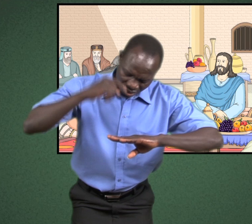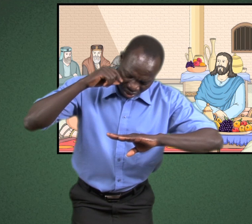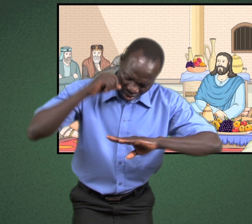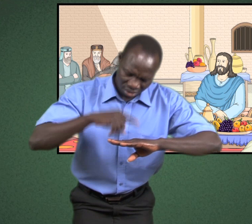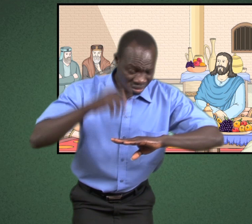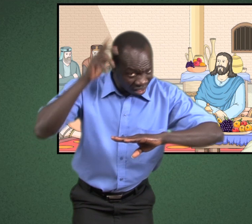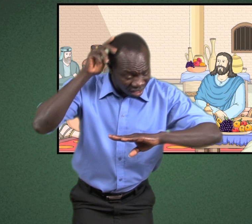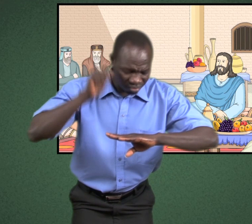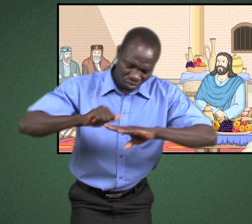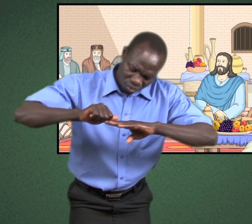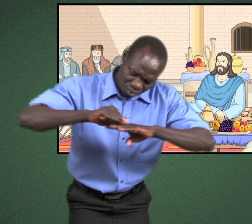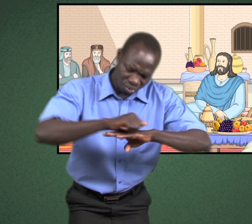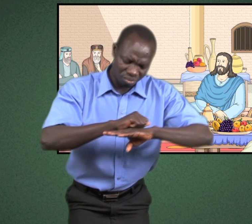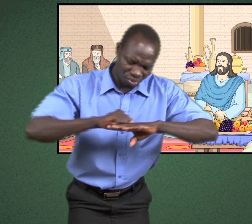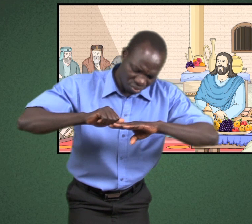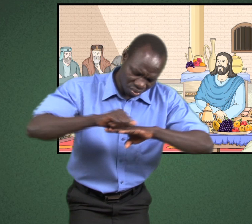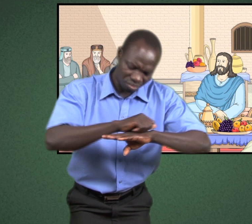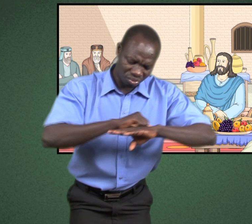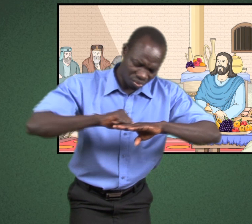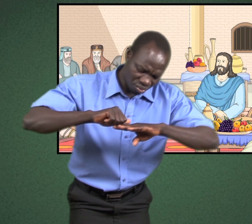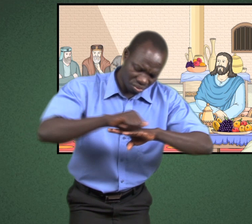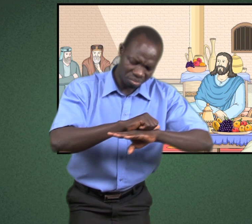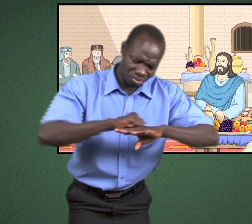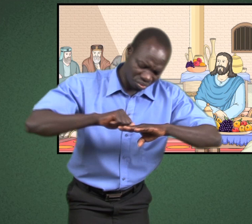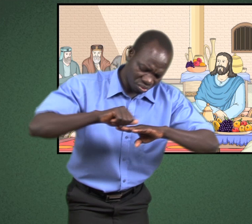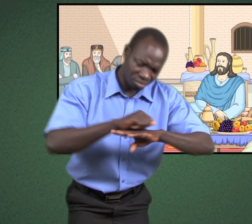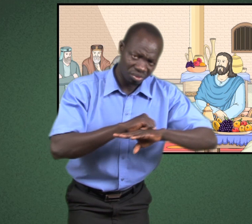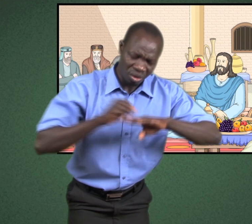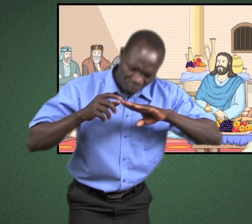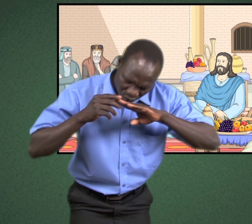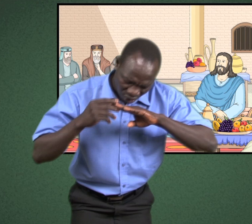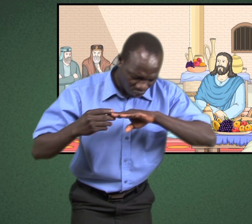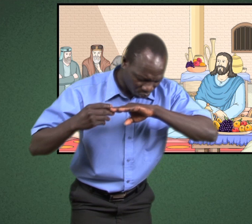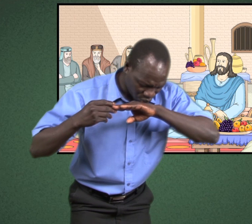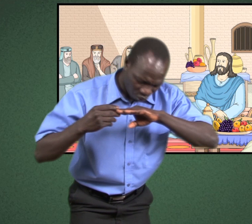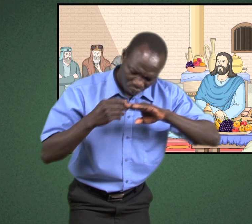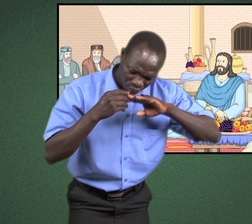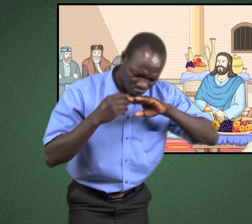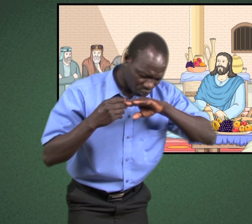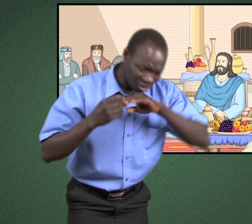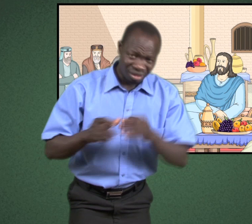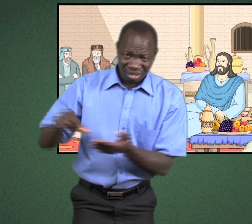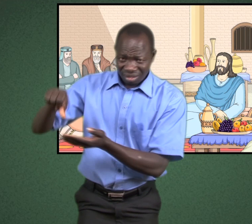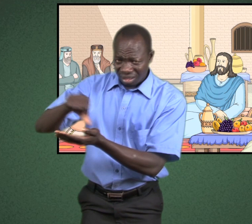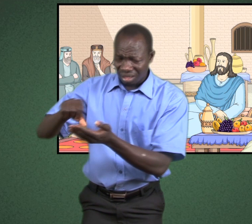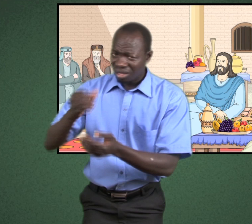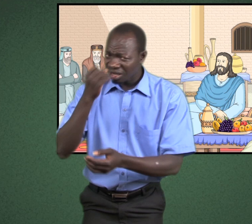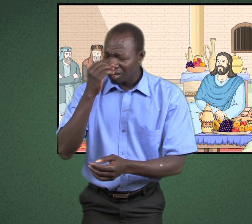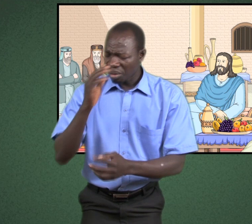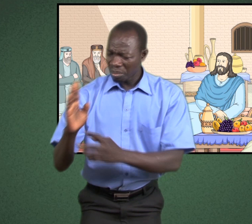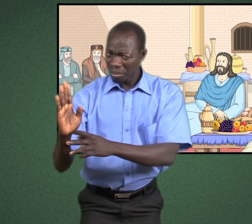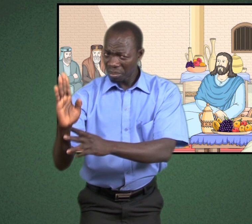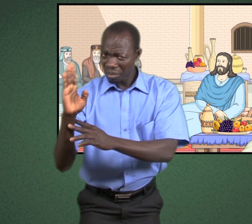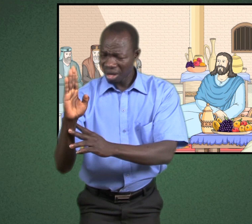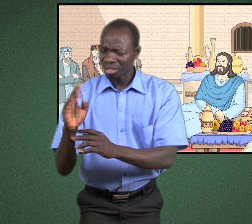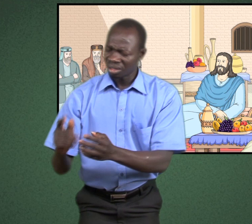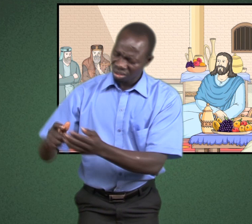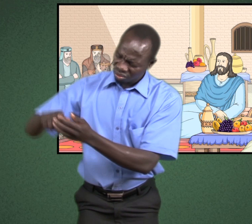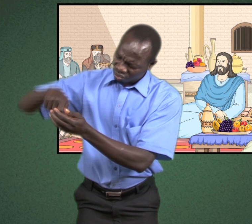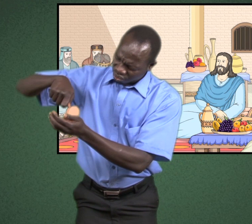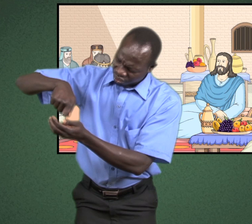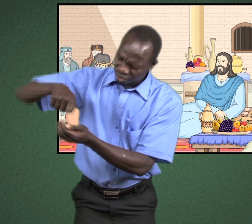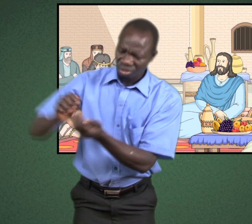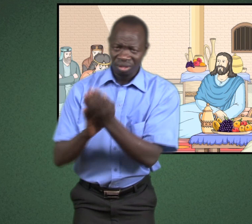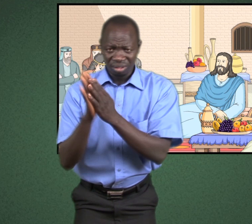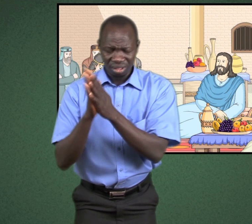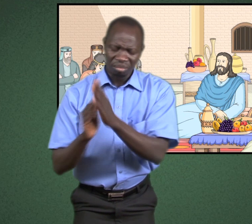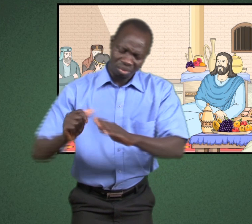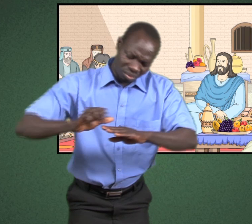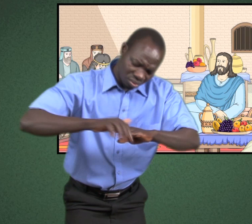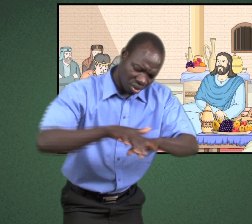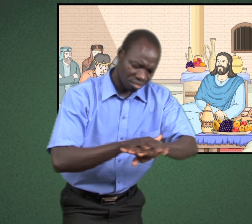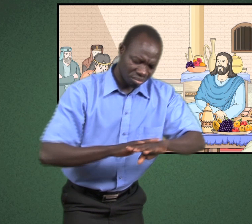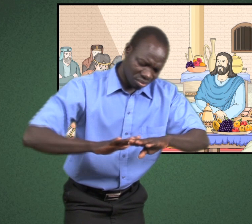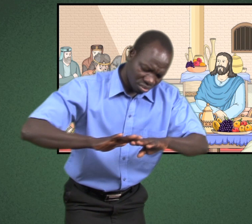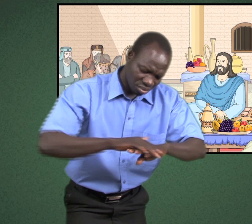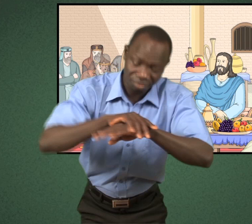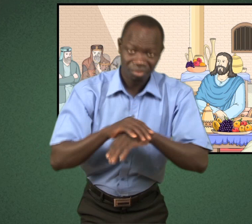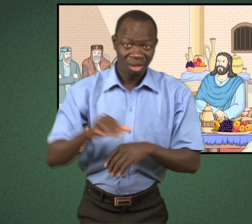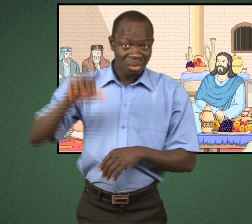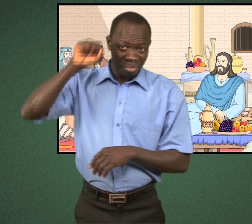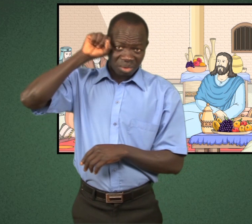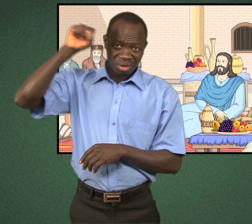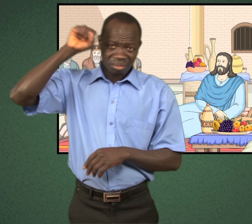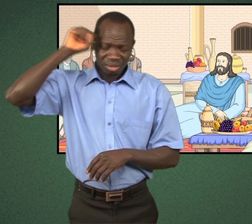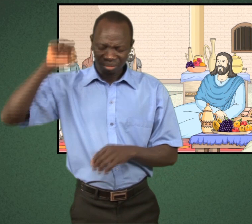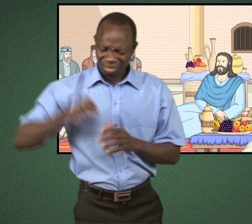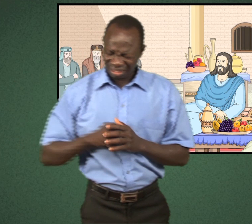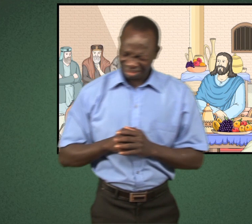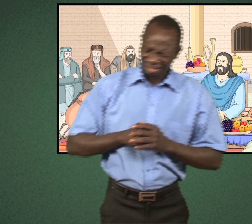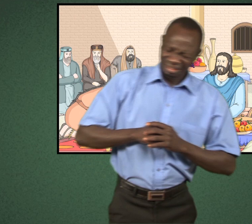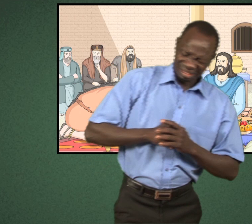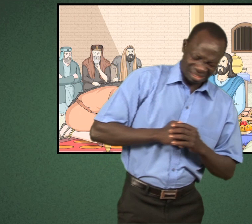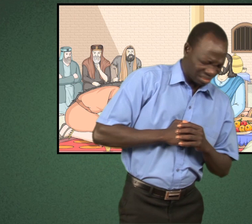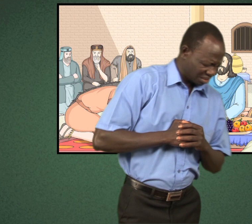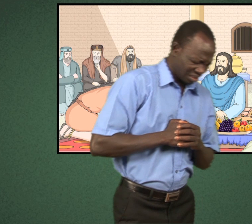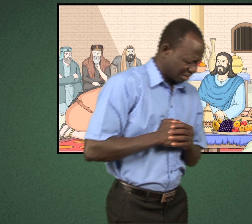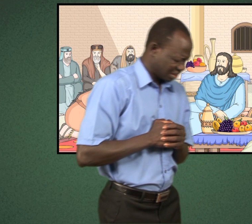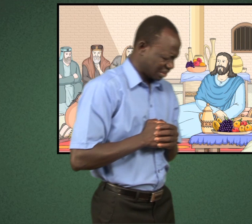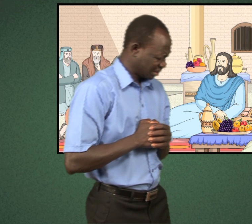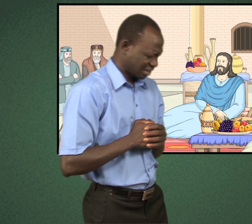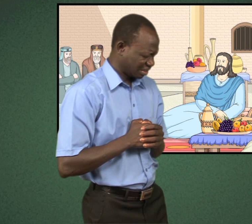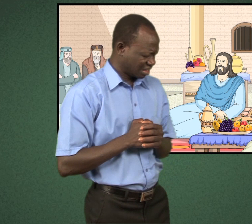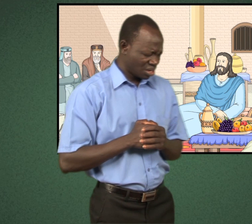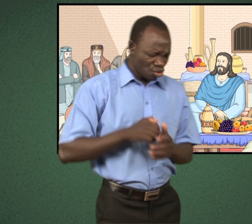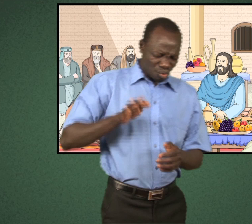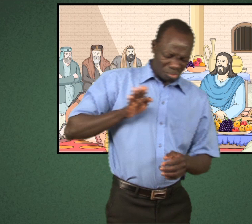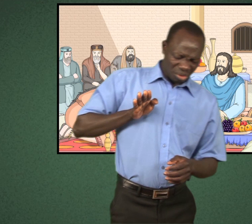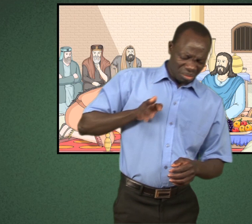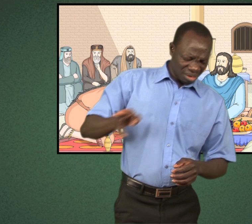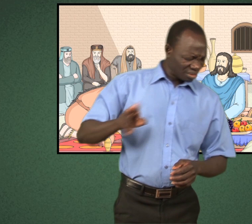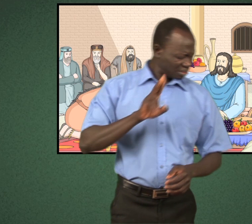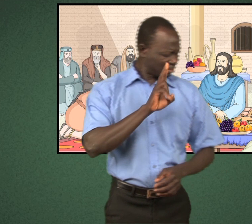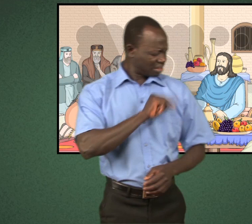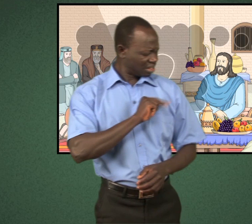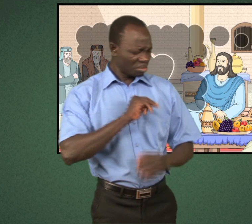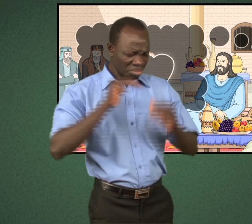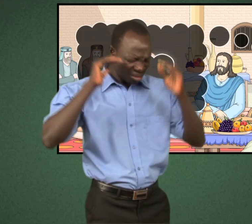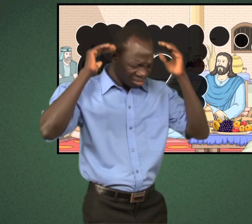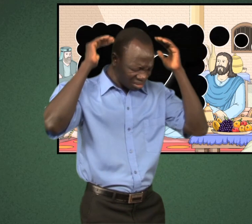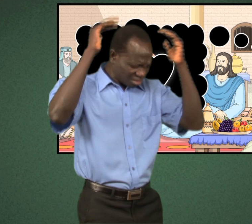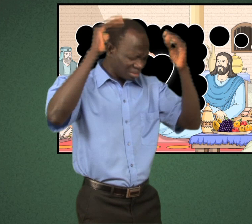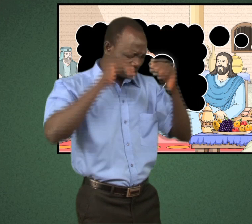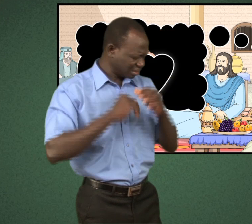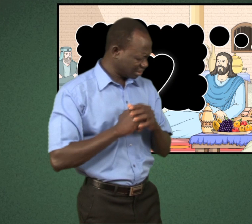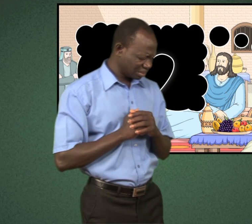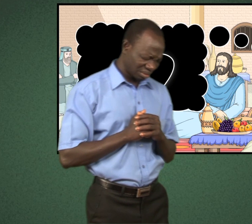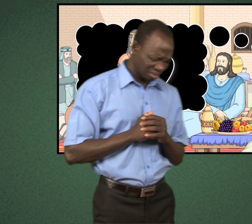Then she kissed His feet and anointed them with the perfume.